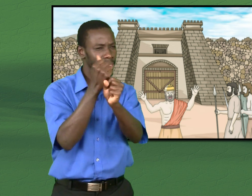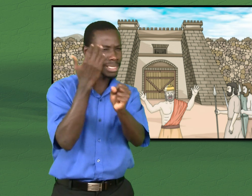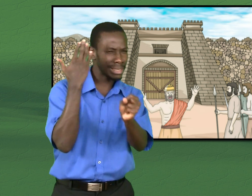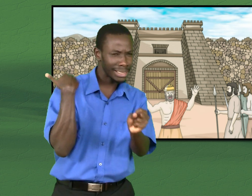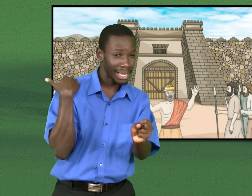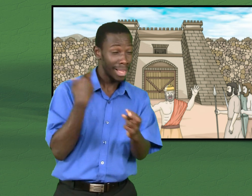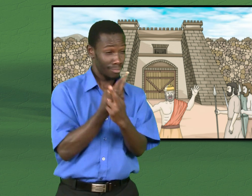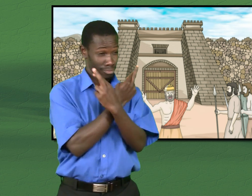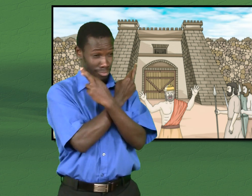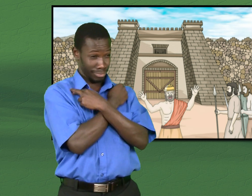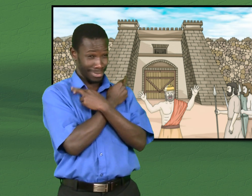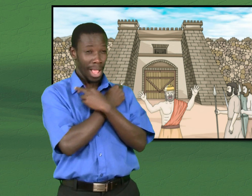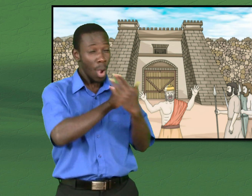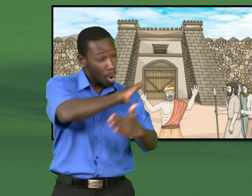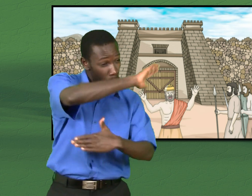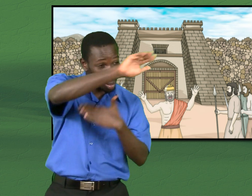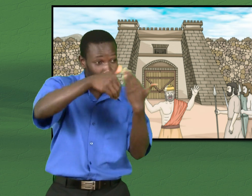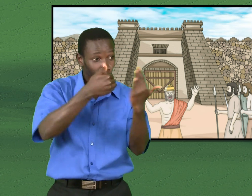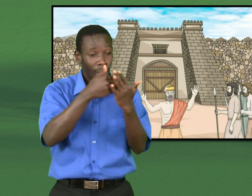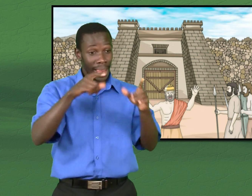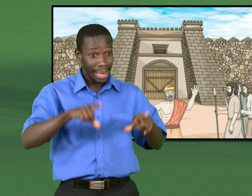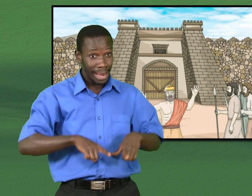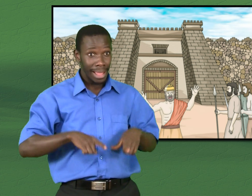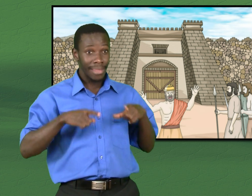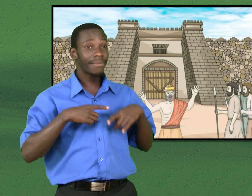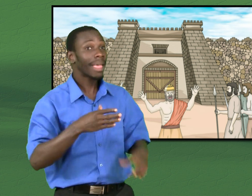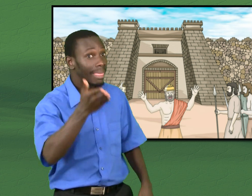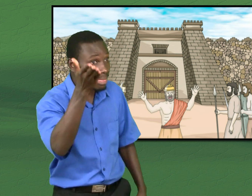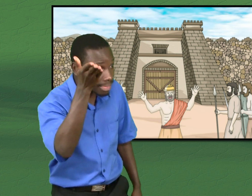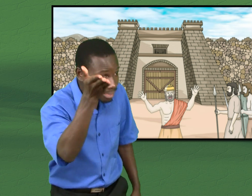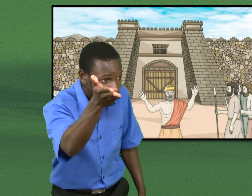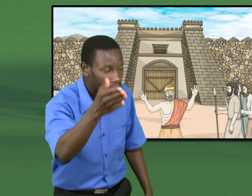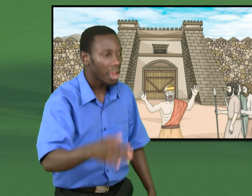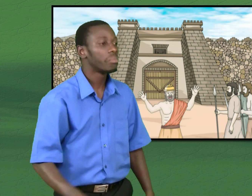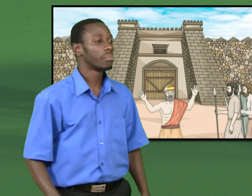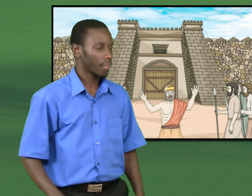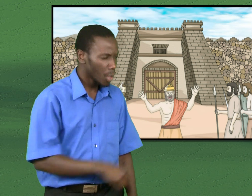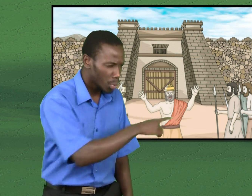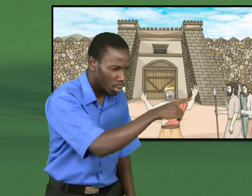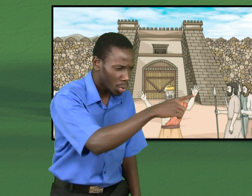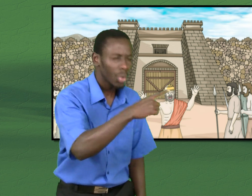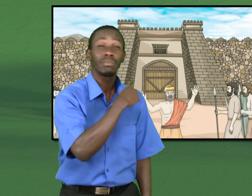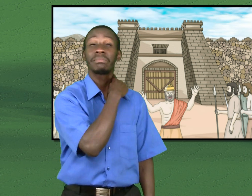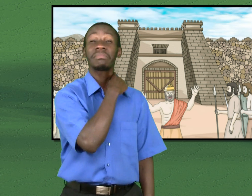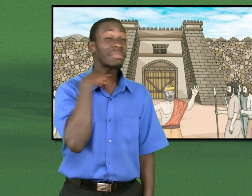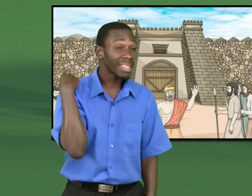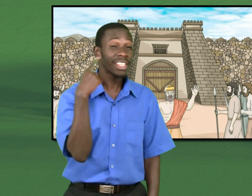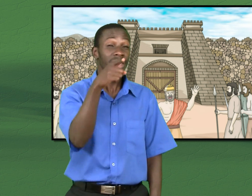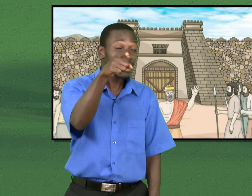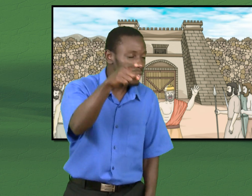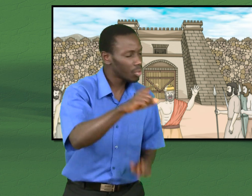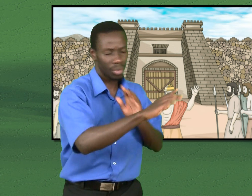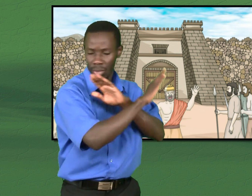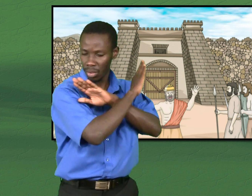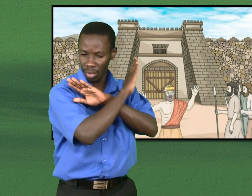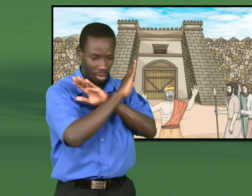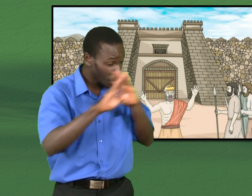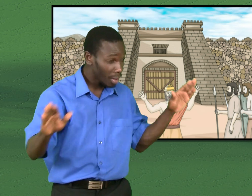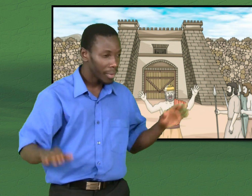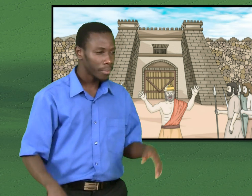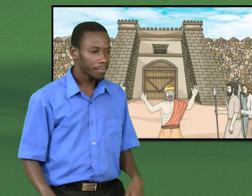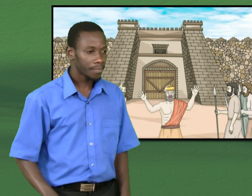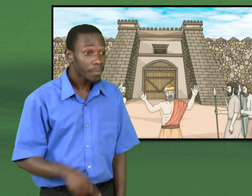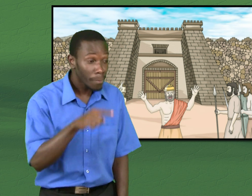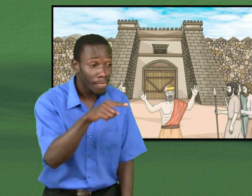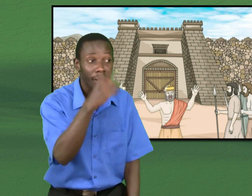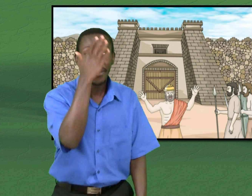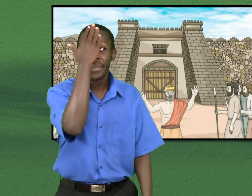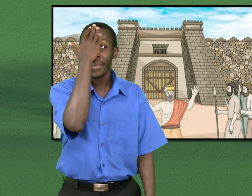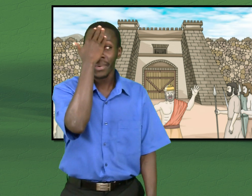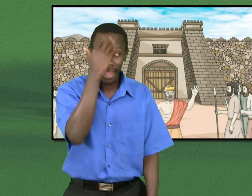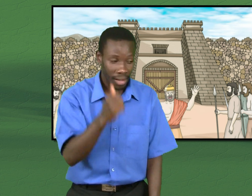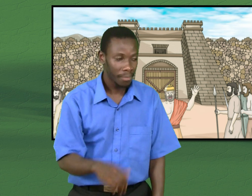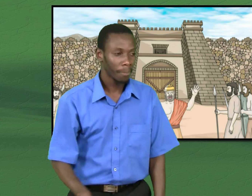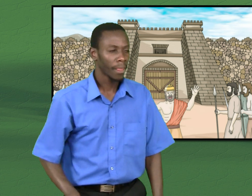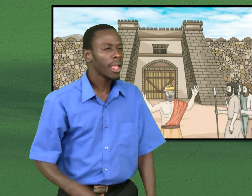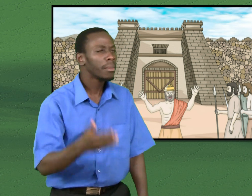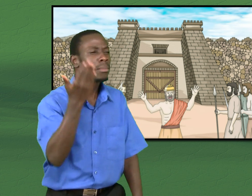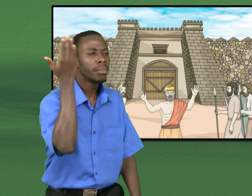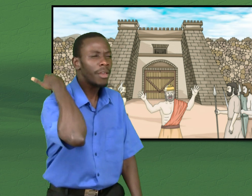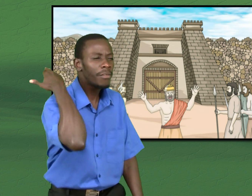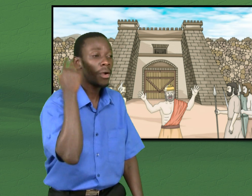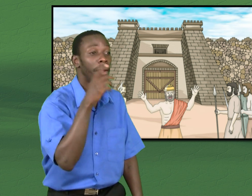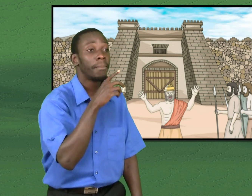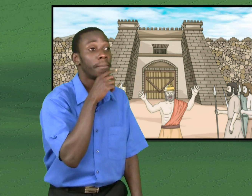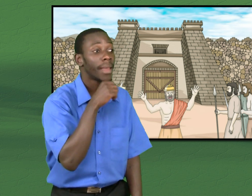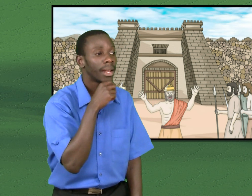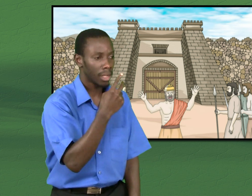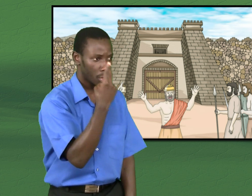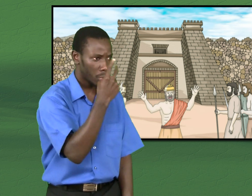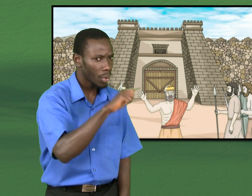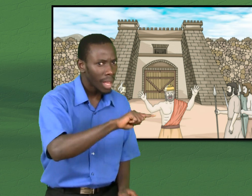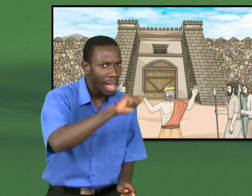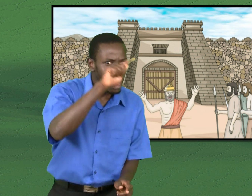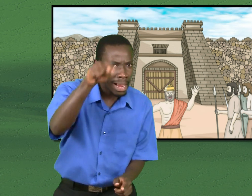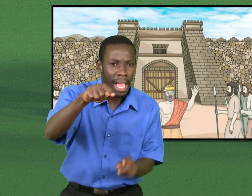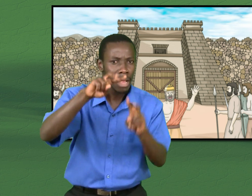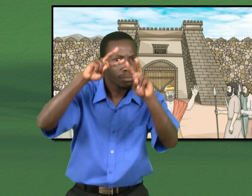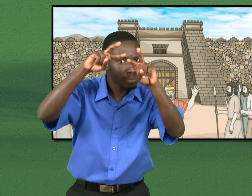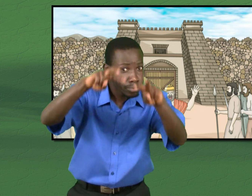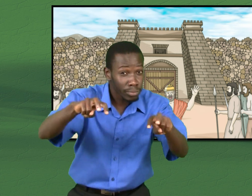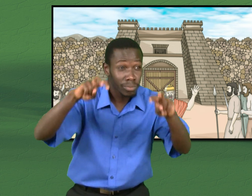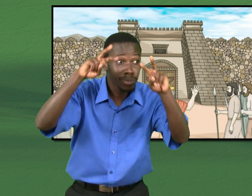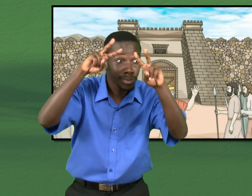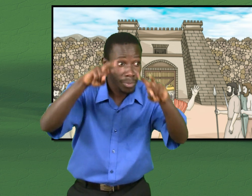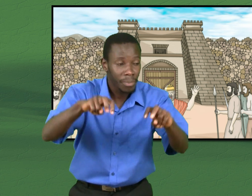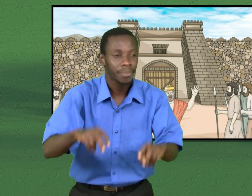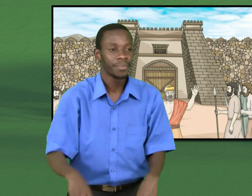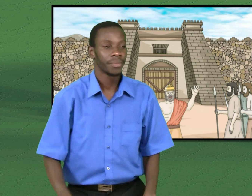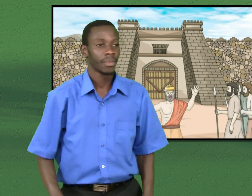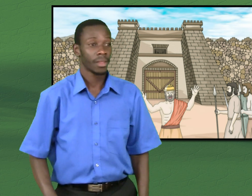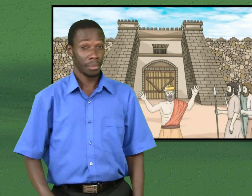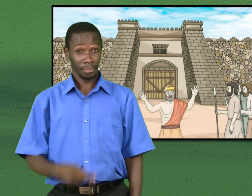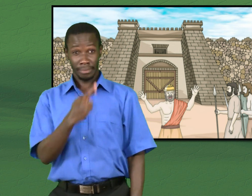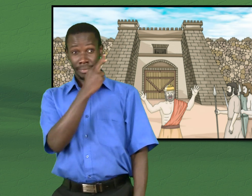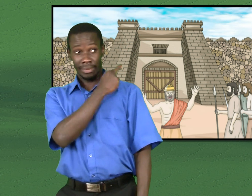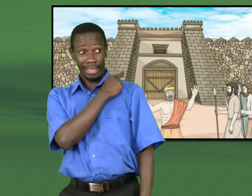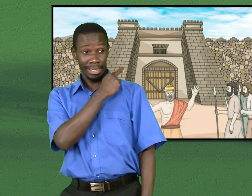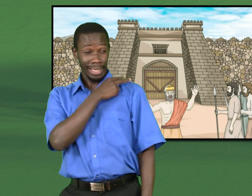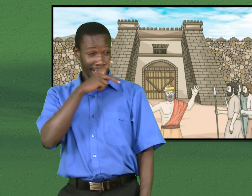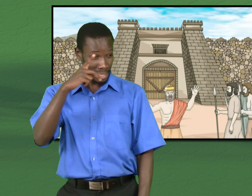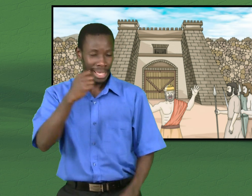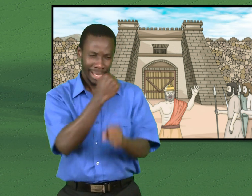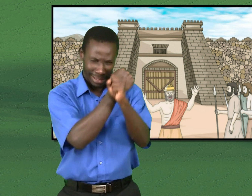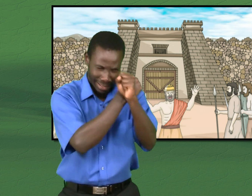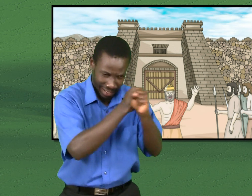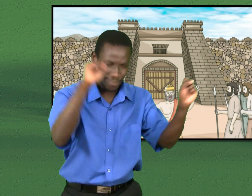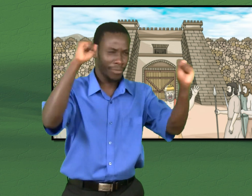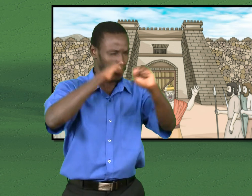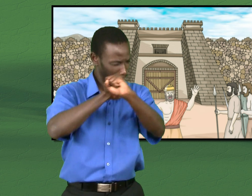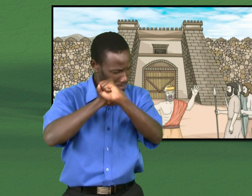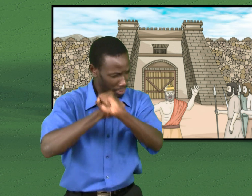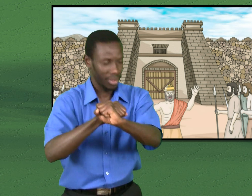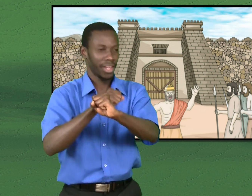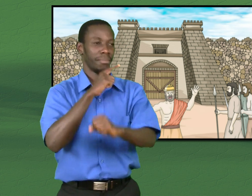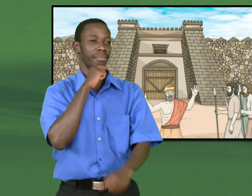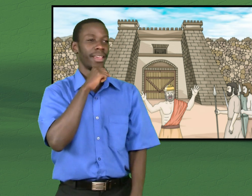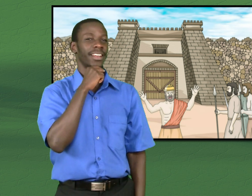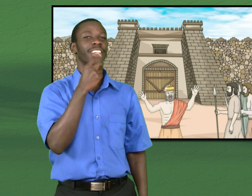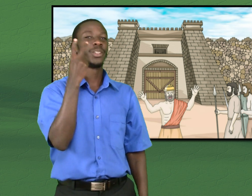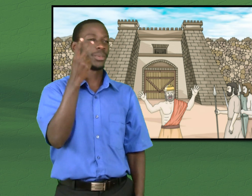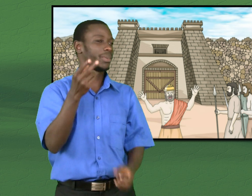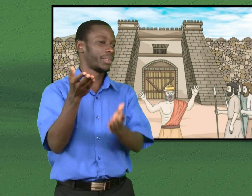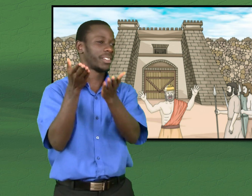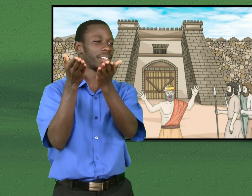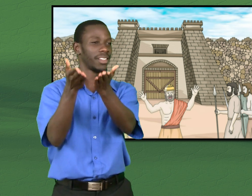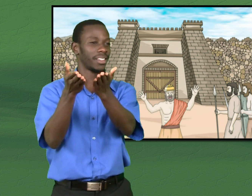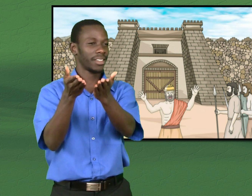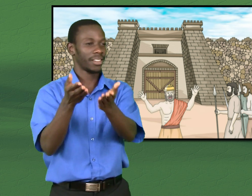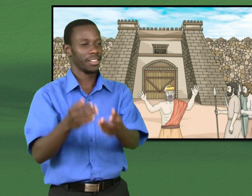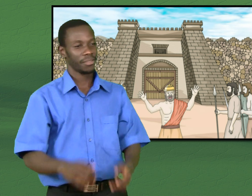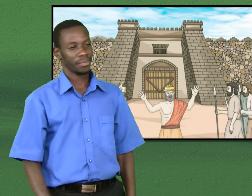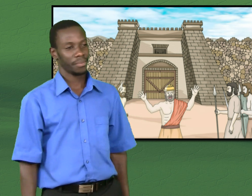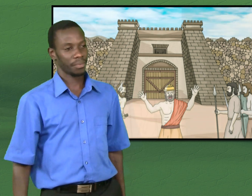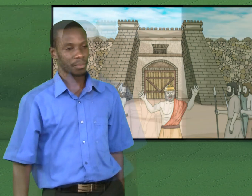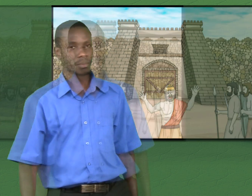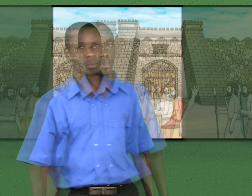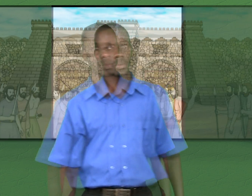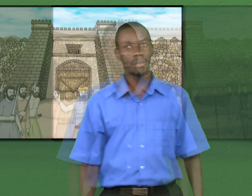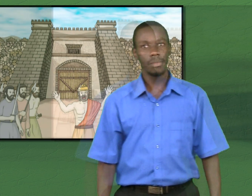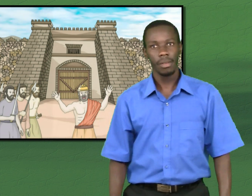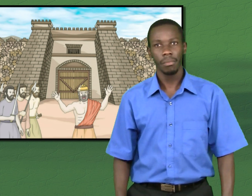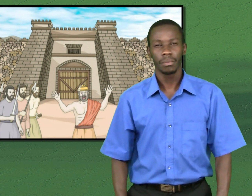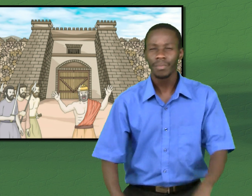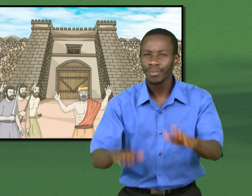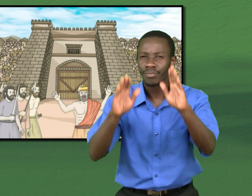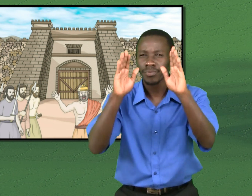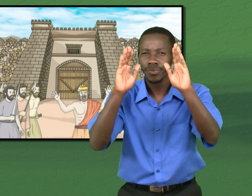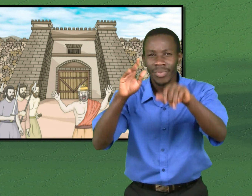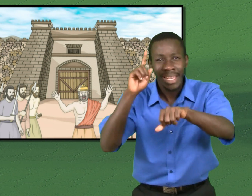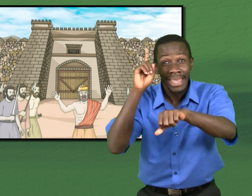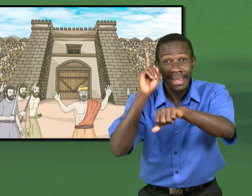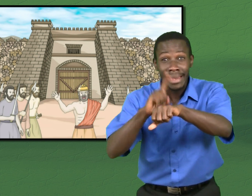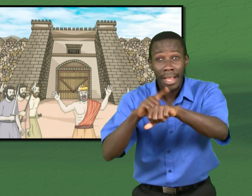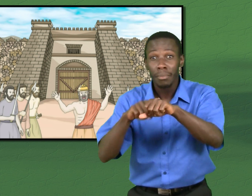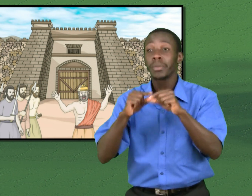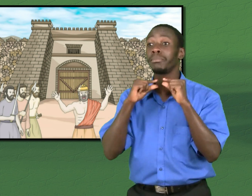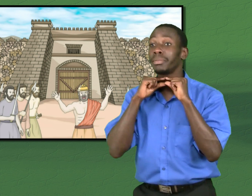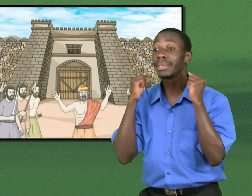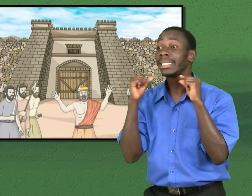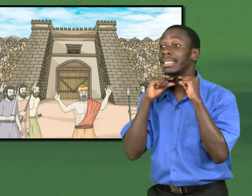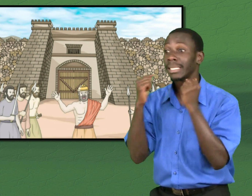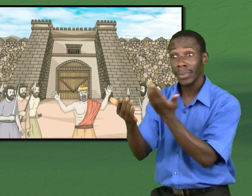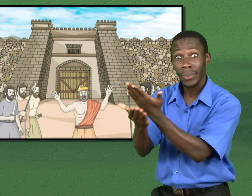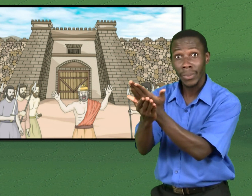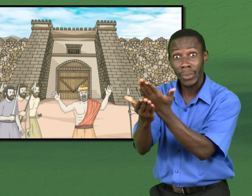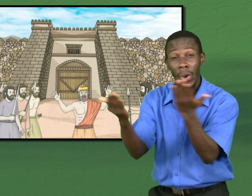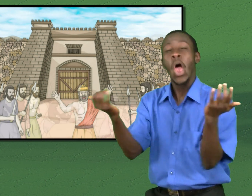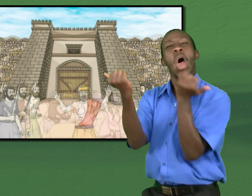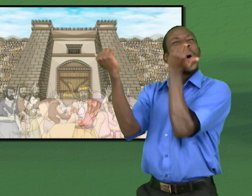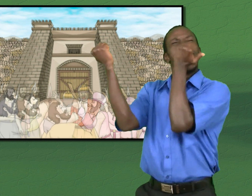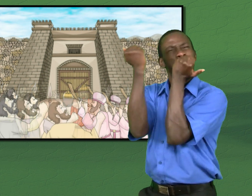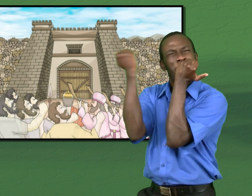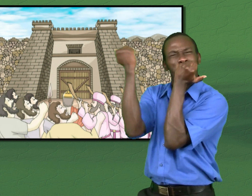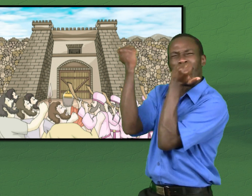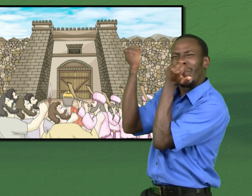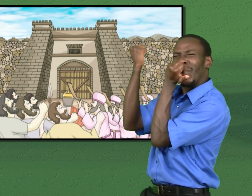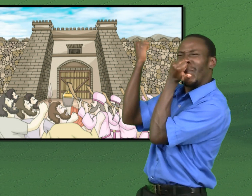For all the silver and gold and all the articles of bronze and iron are holy to the LORD;